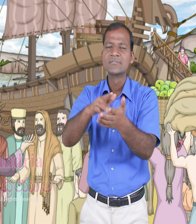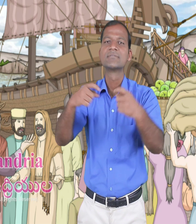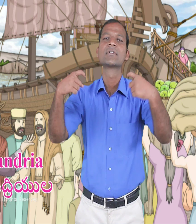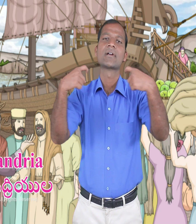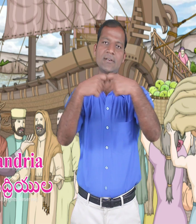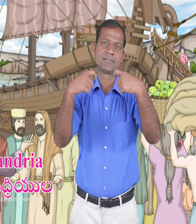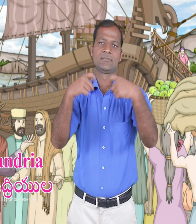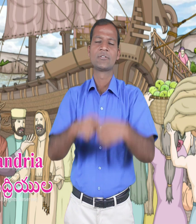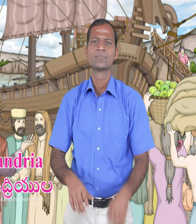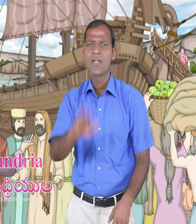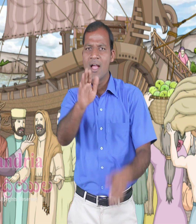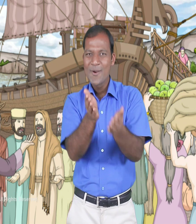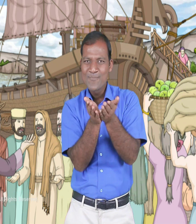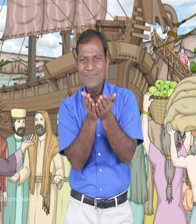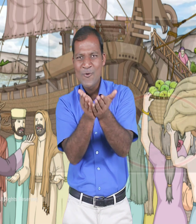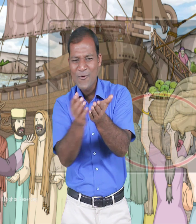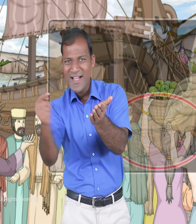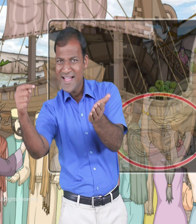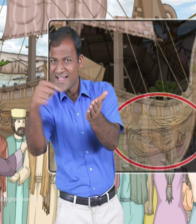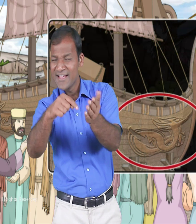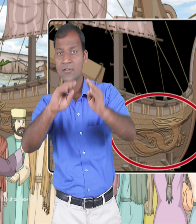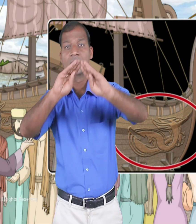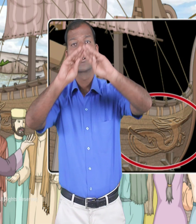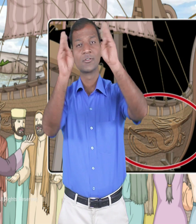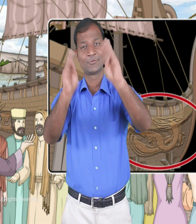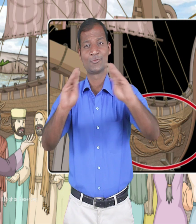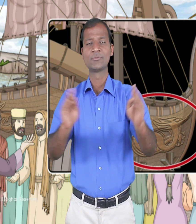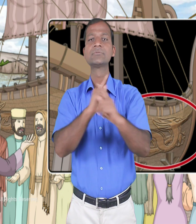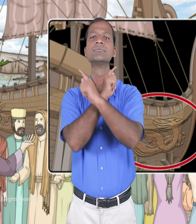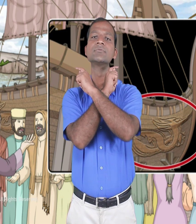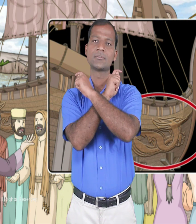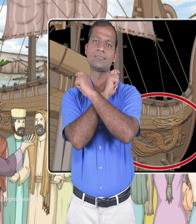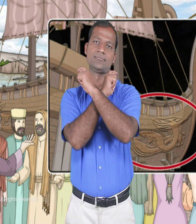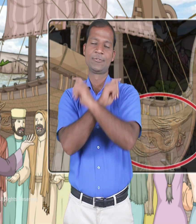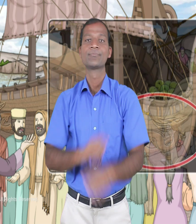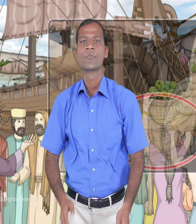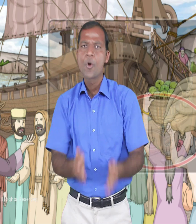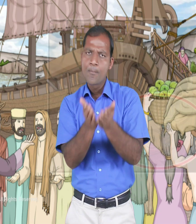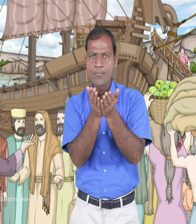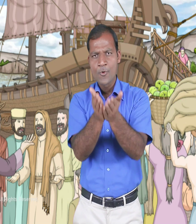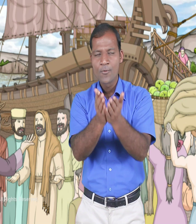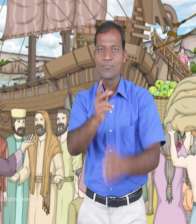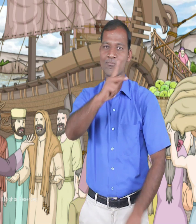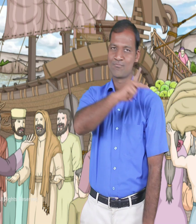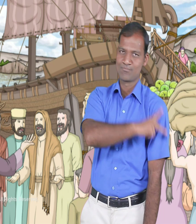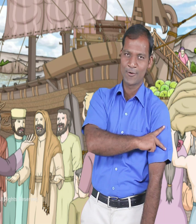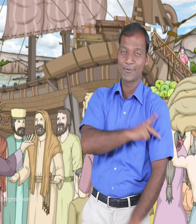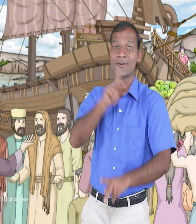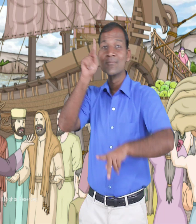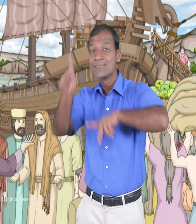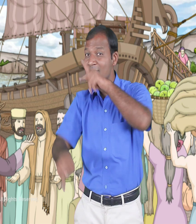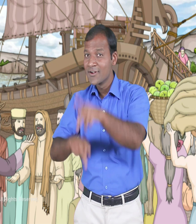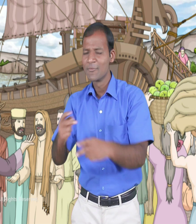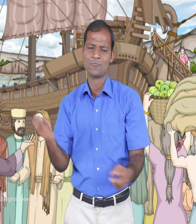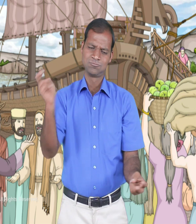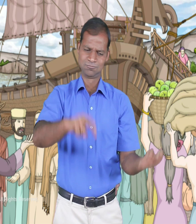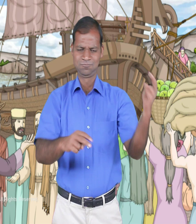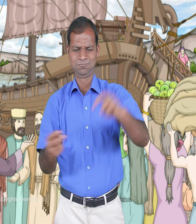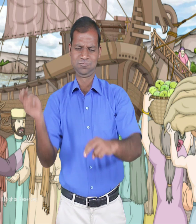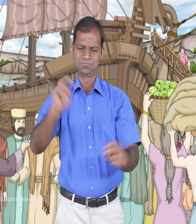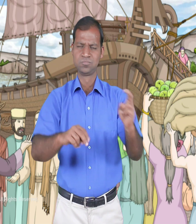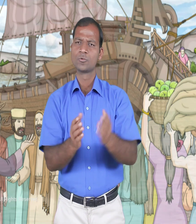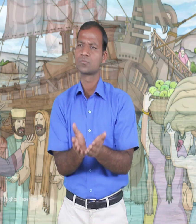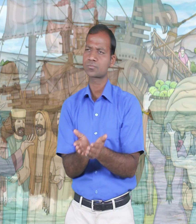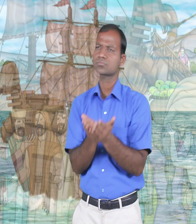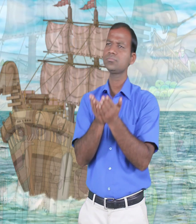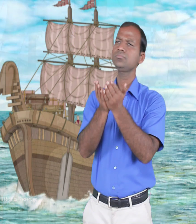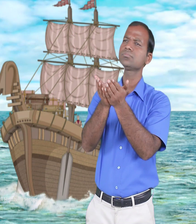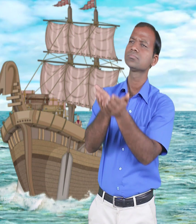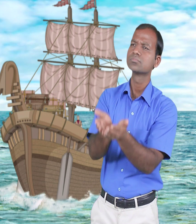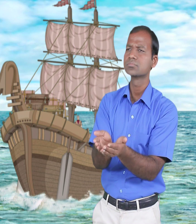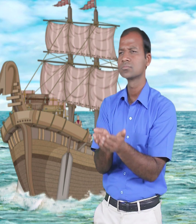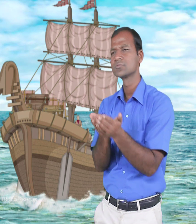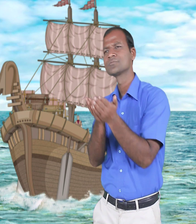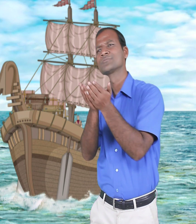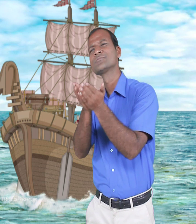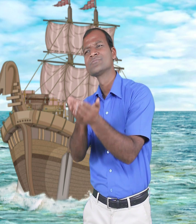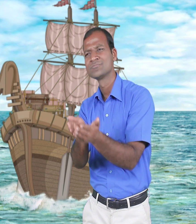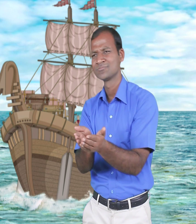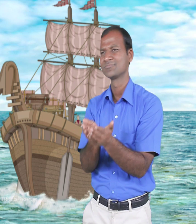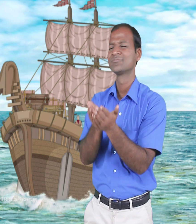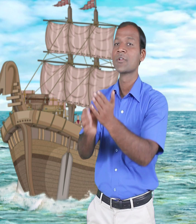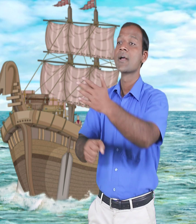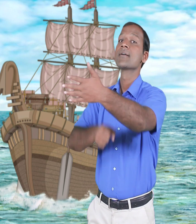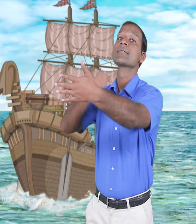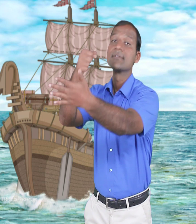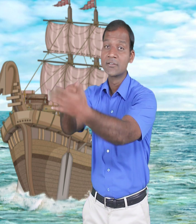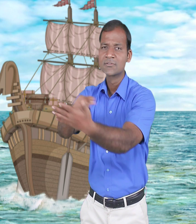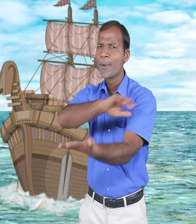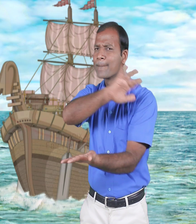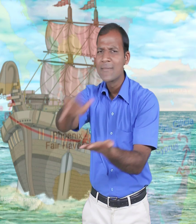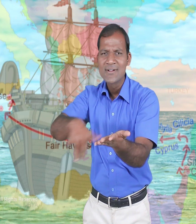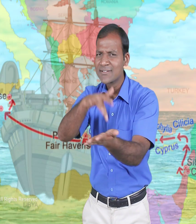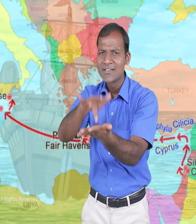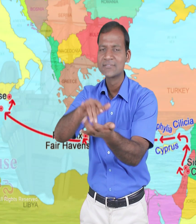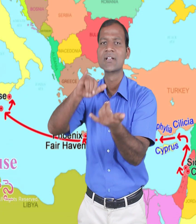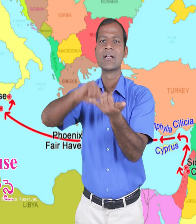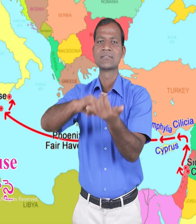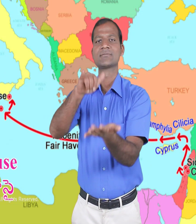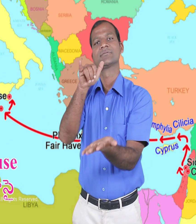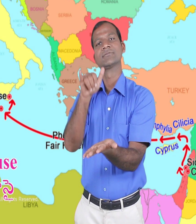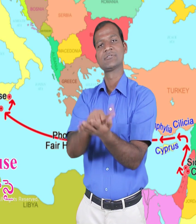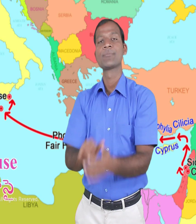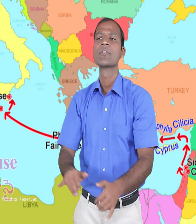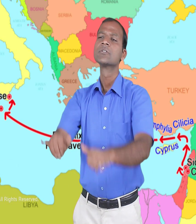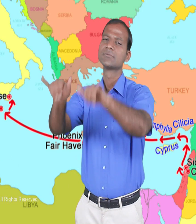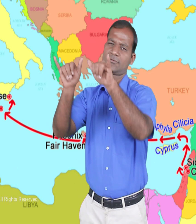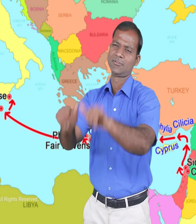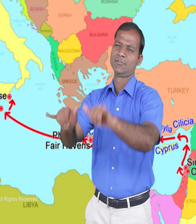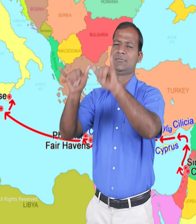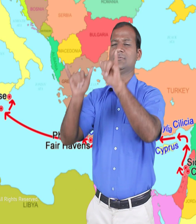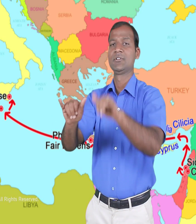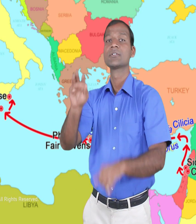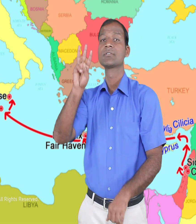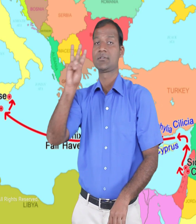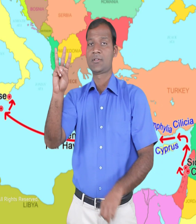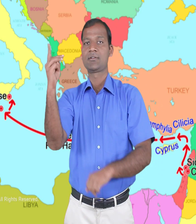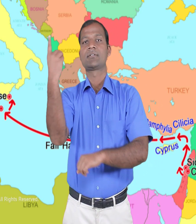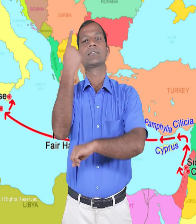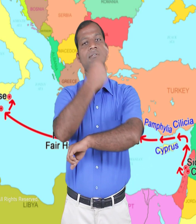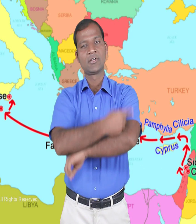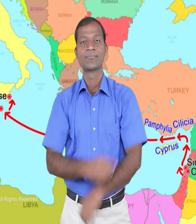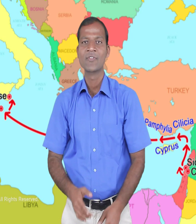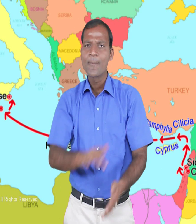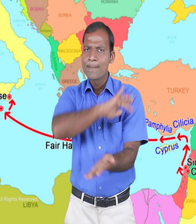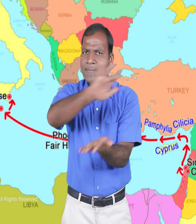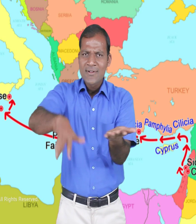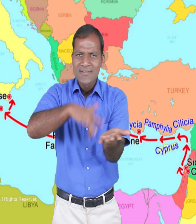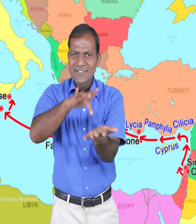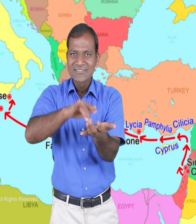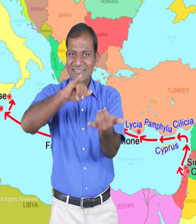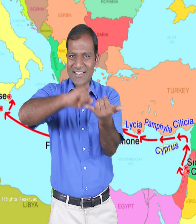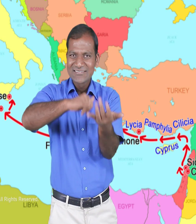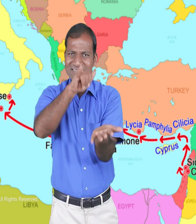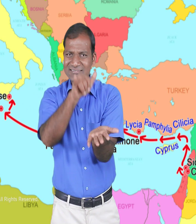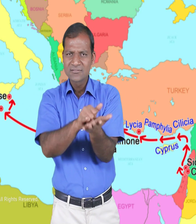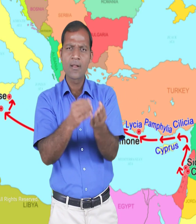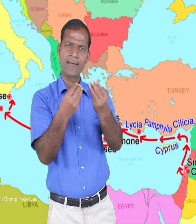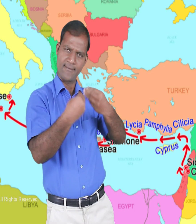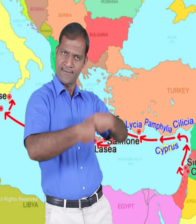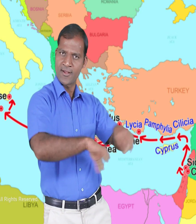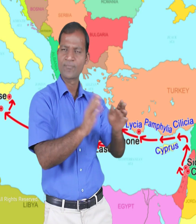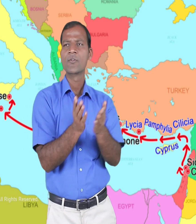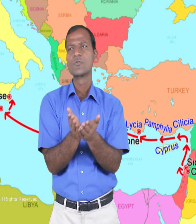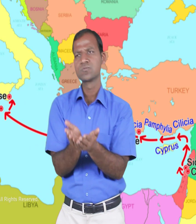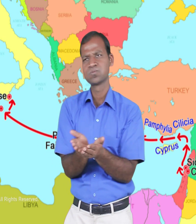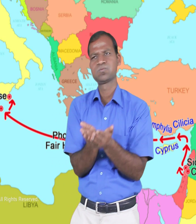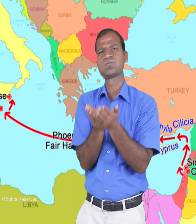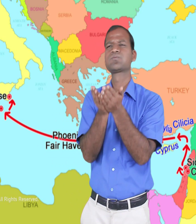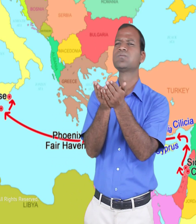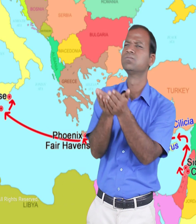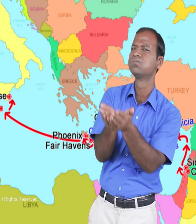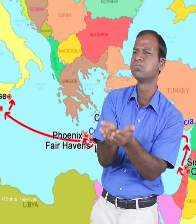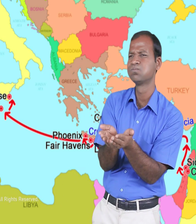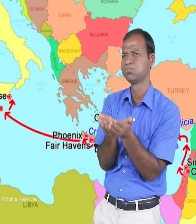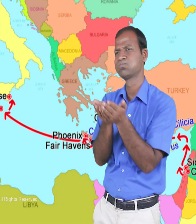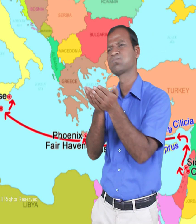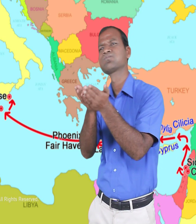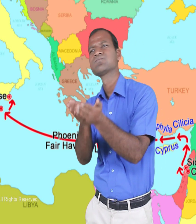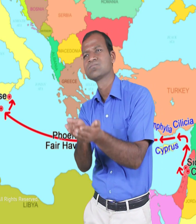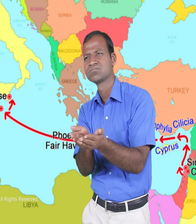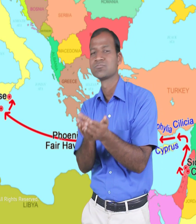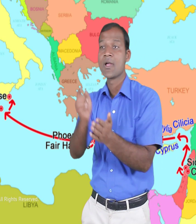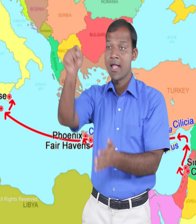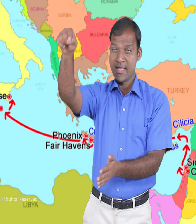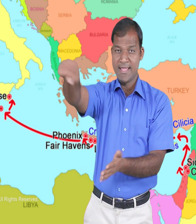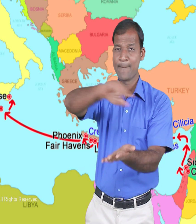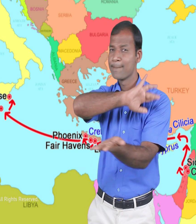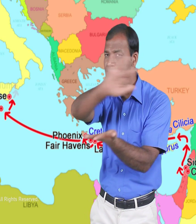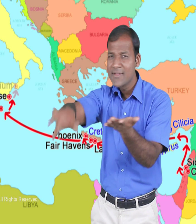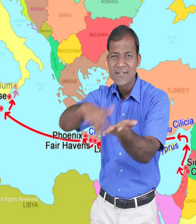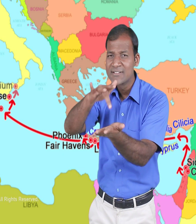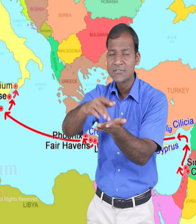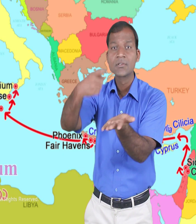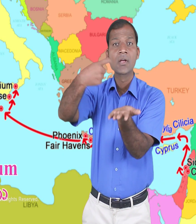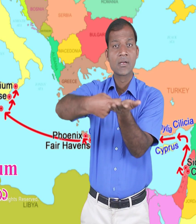It had the Twin Brothers as a figurehead. Putting in at Syracuse, we stayed there three days.